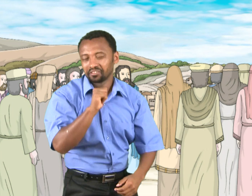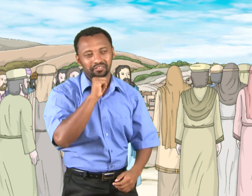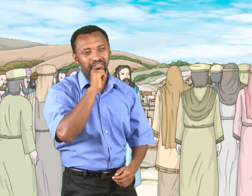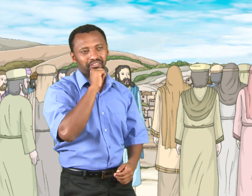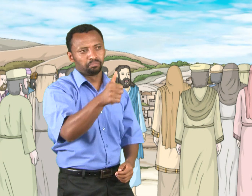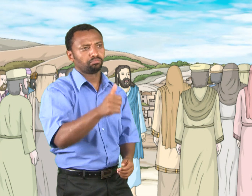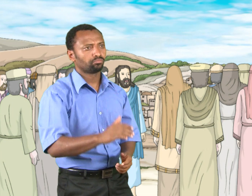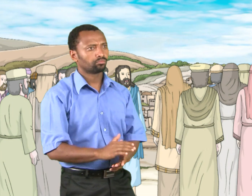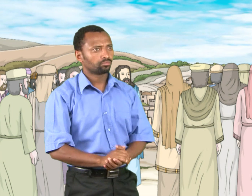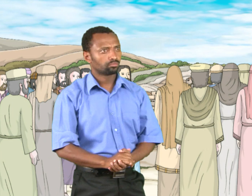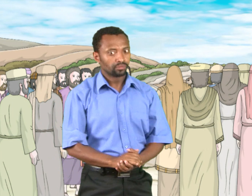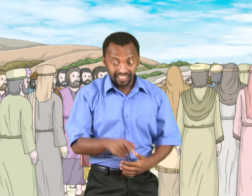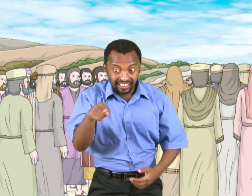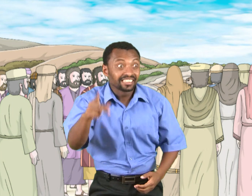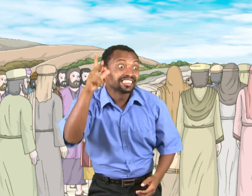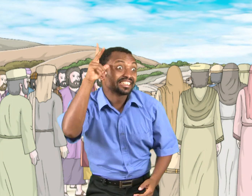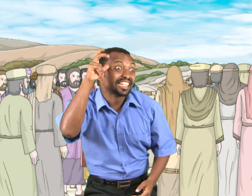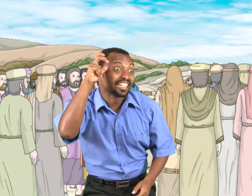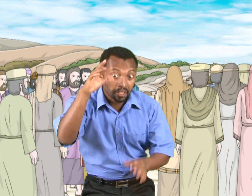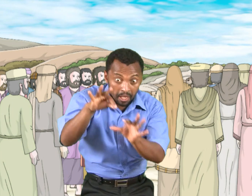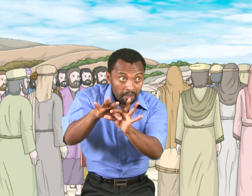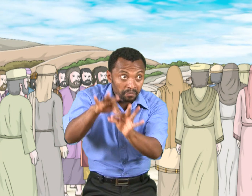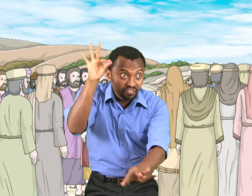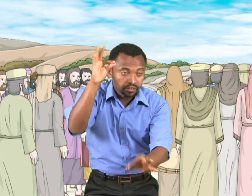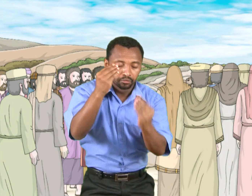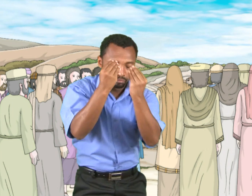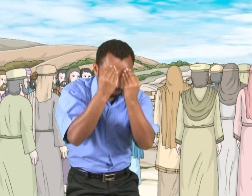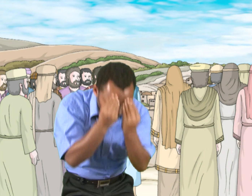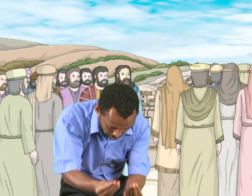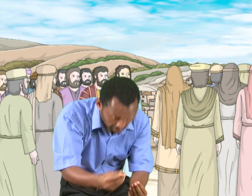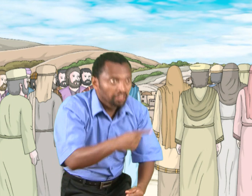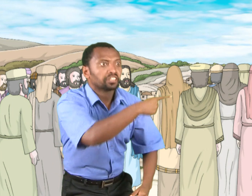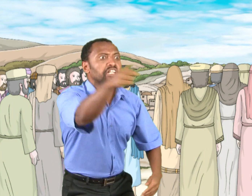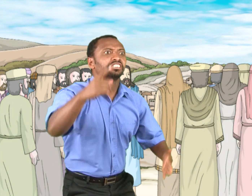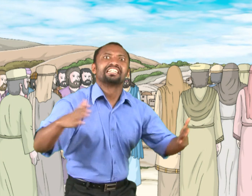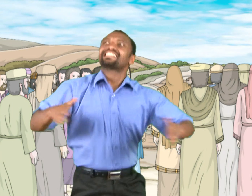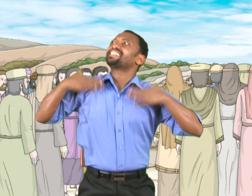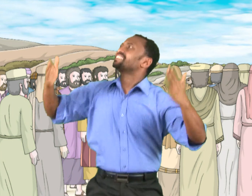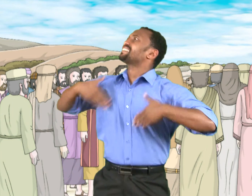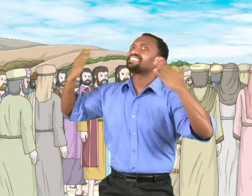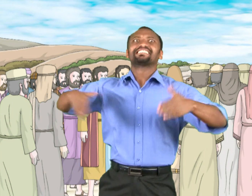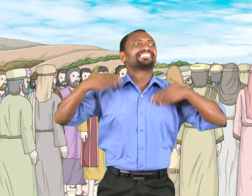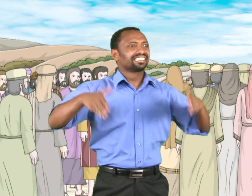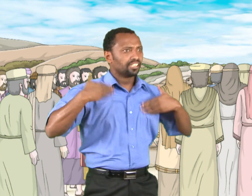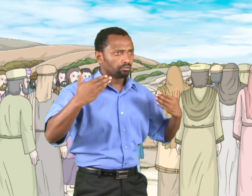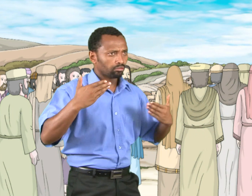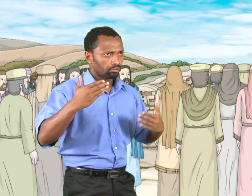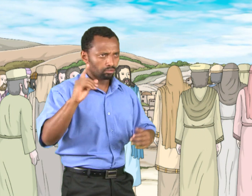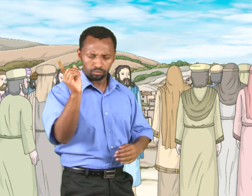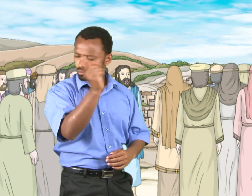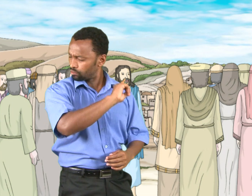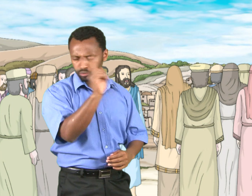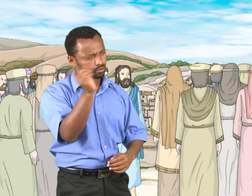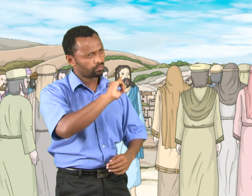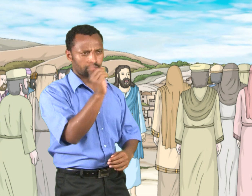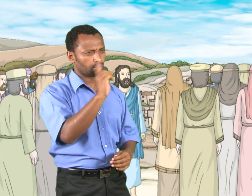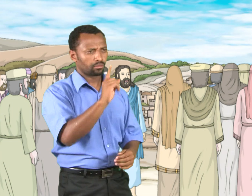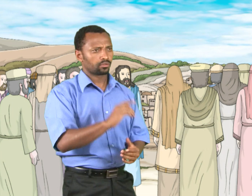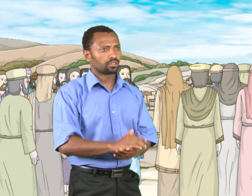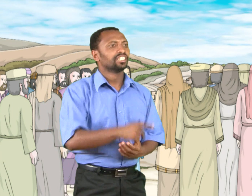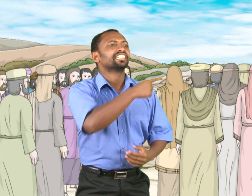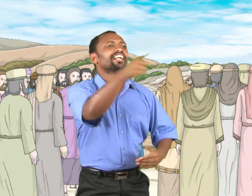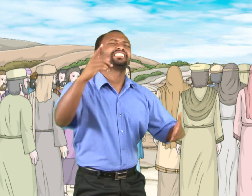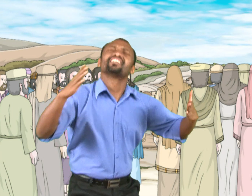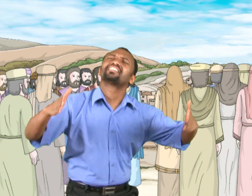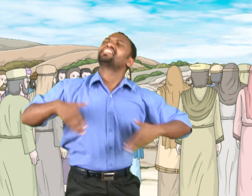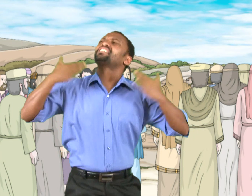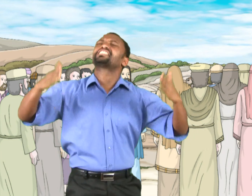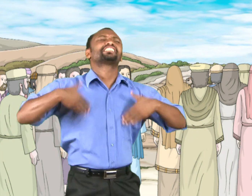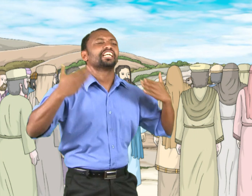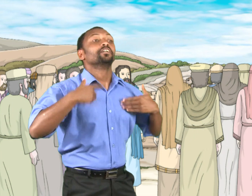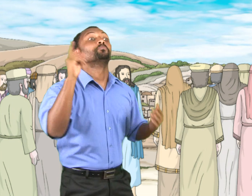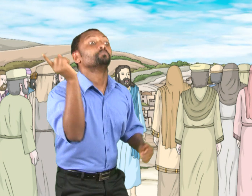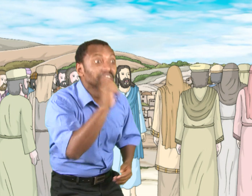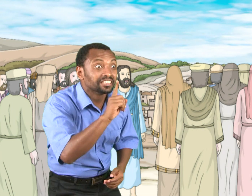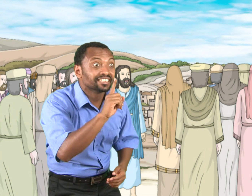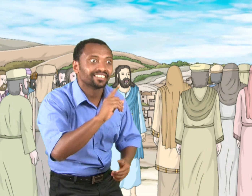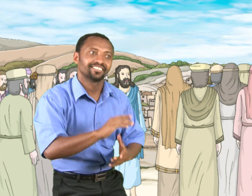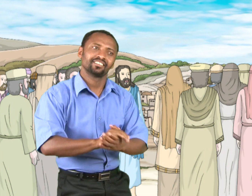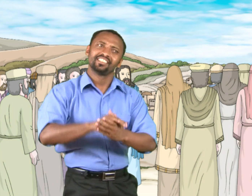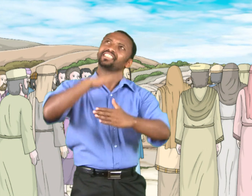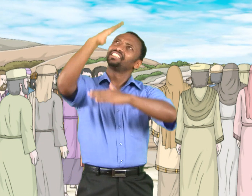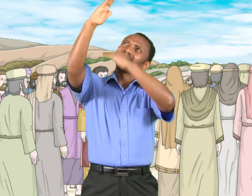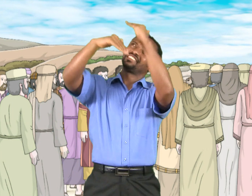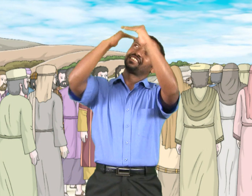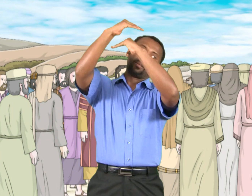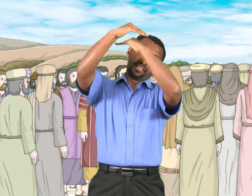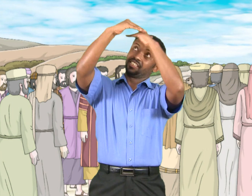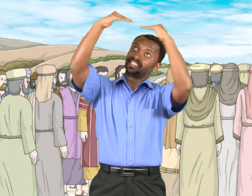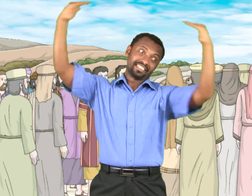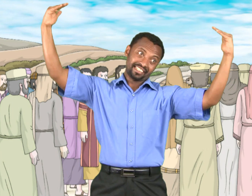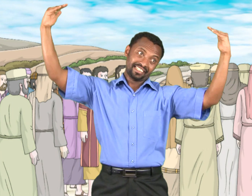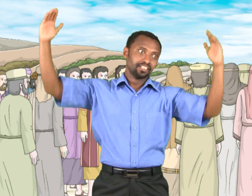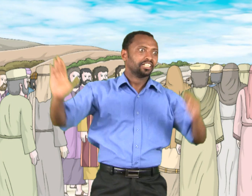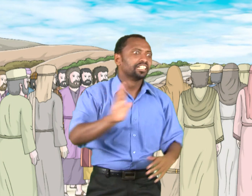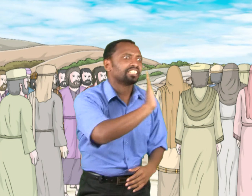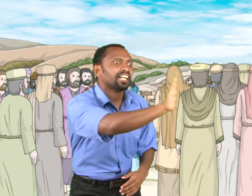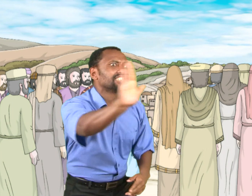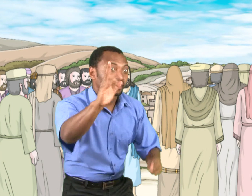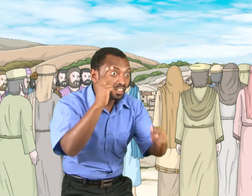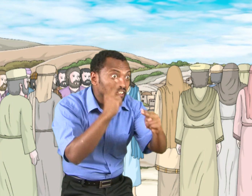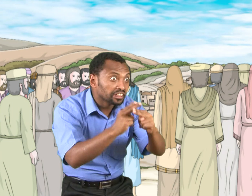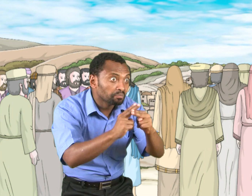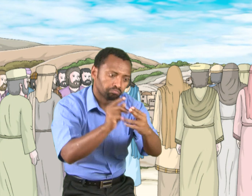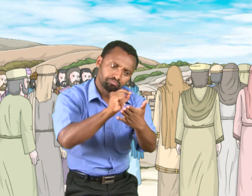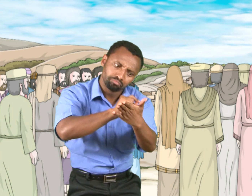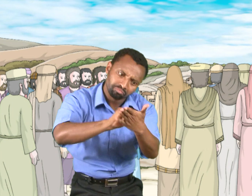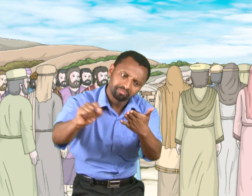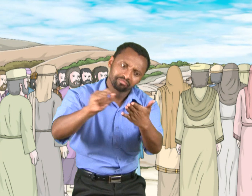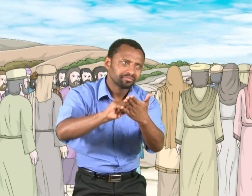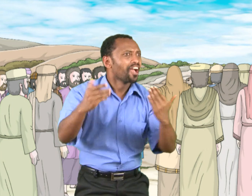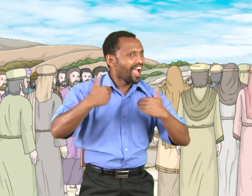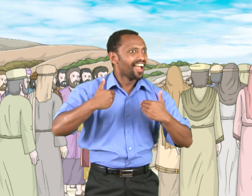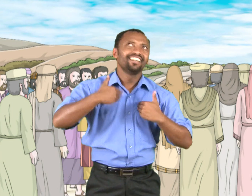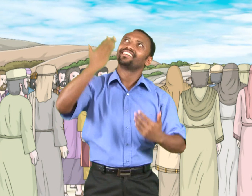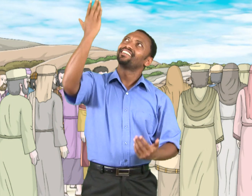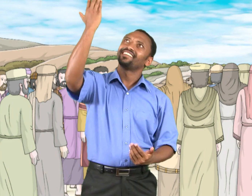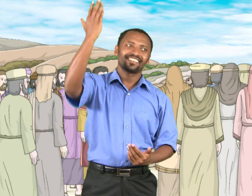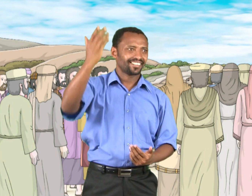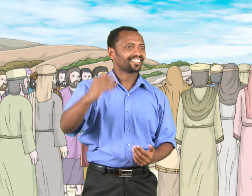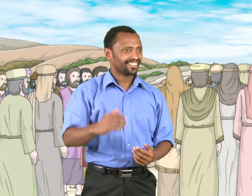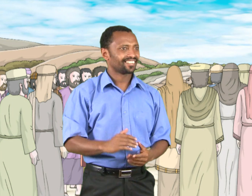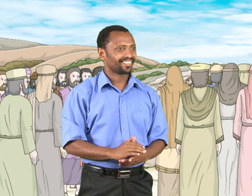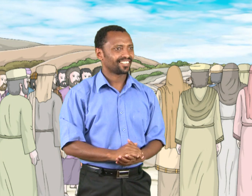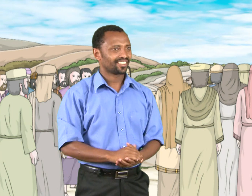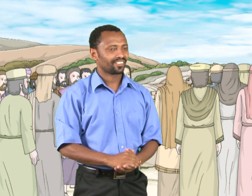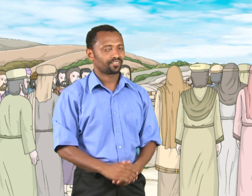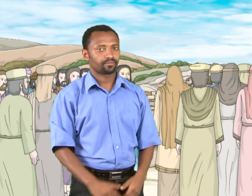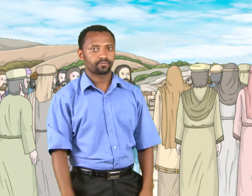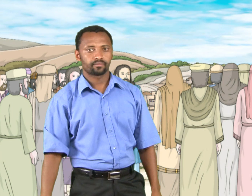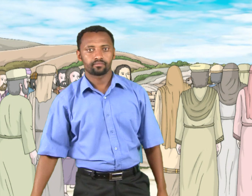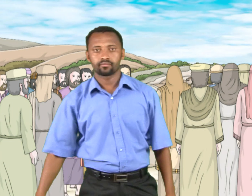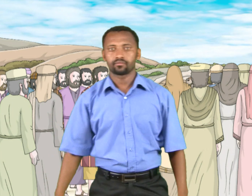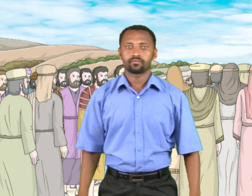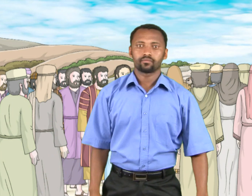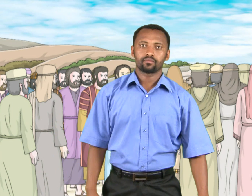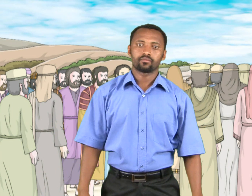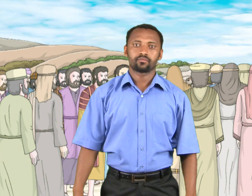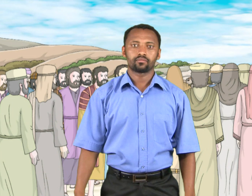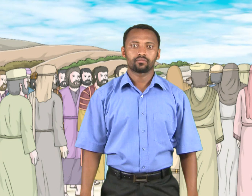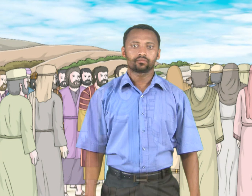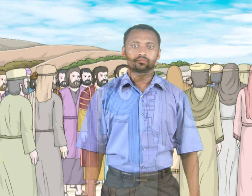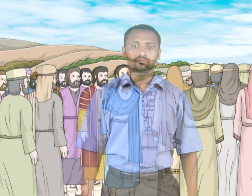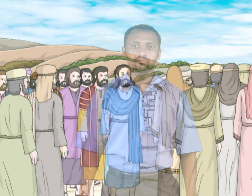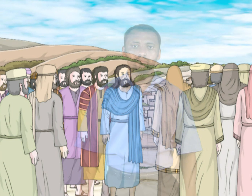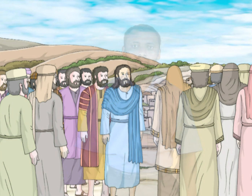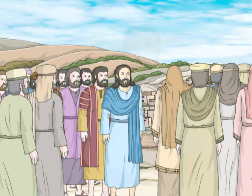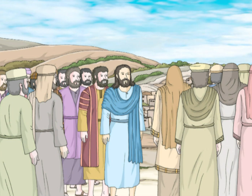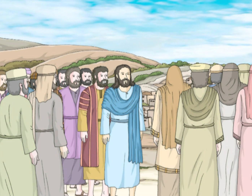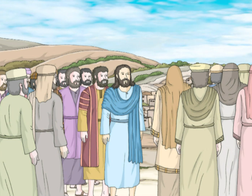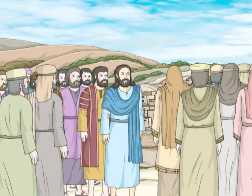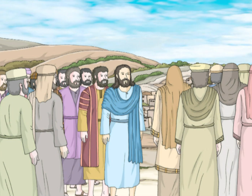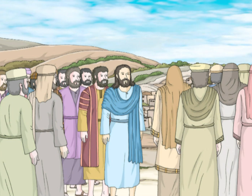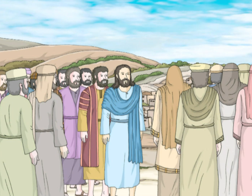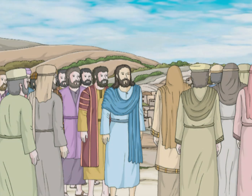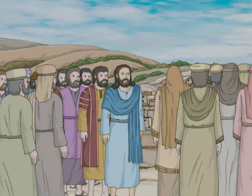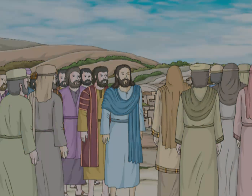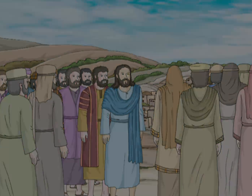Nevertheless, do not rejoice that the spirits submit to you, but rejoice that your names are written in heaven.”